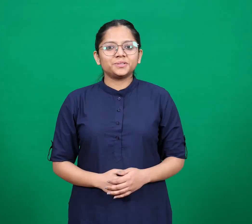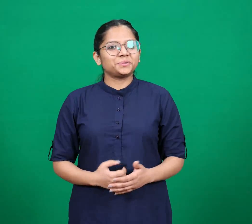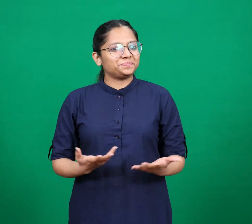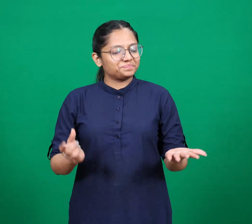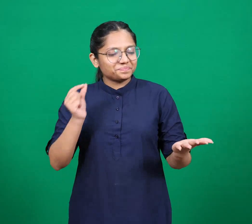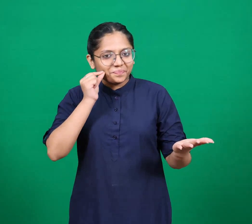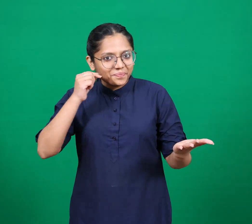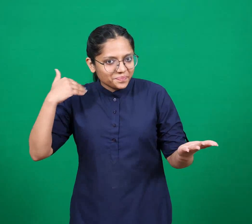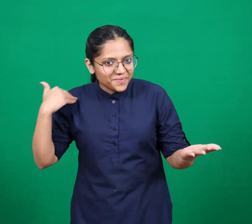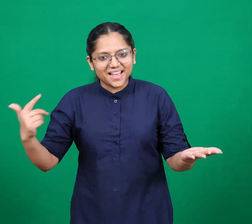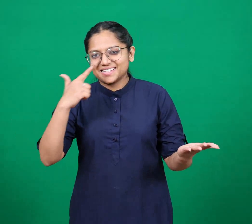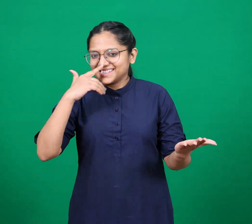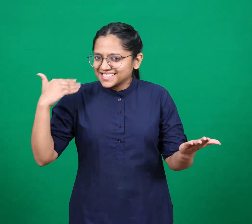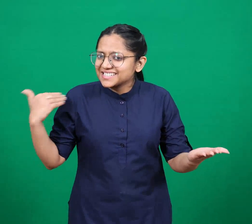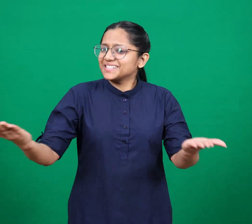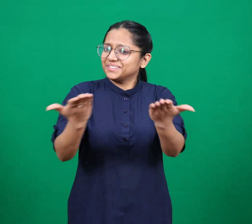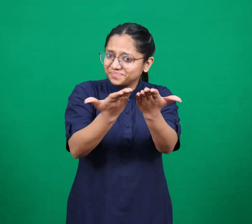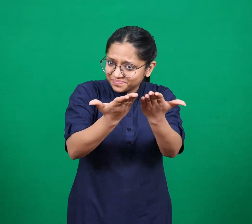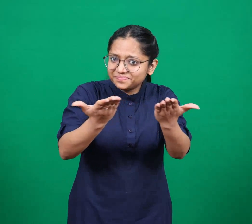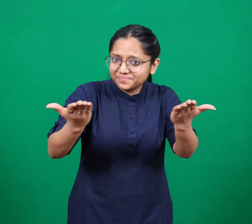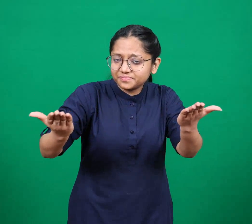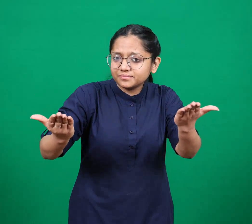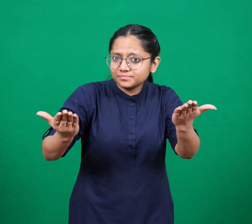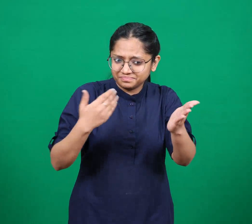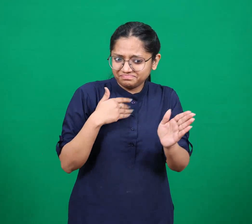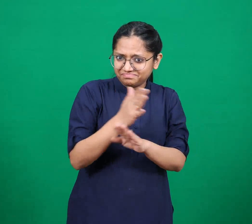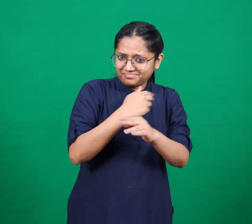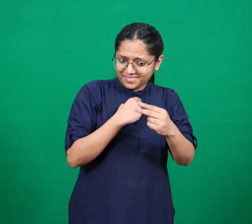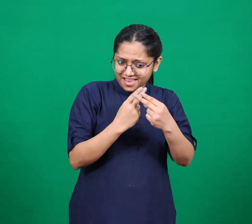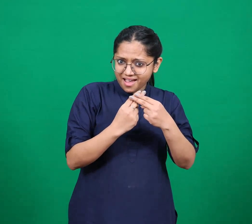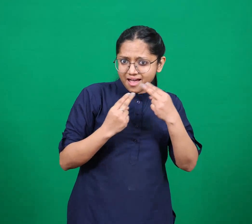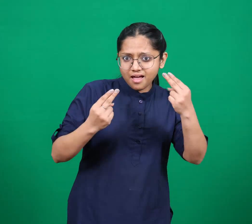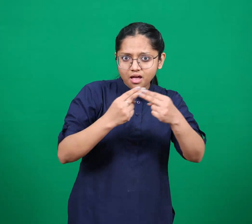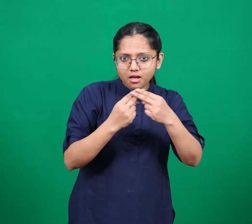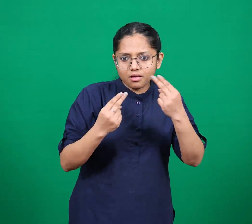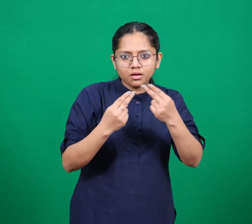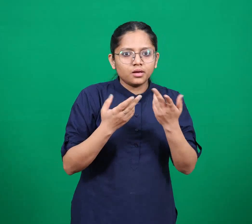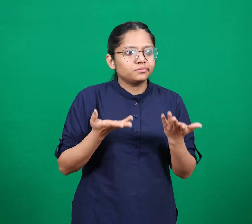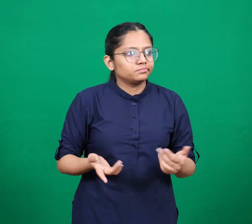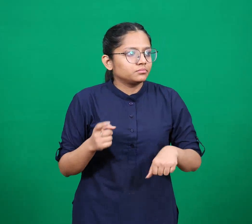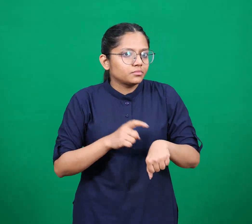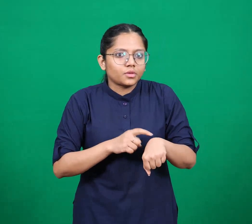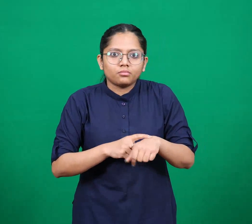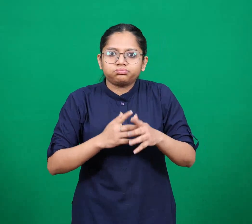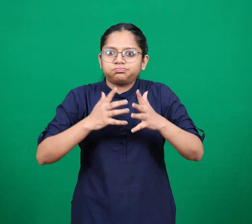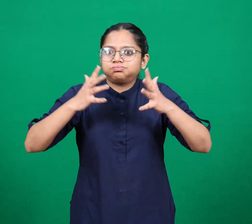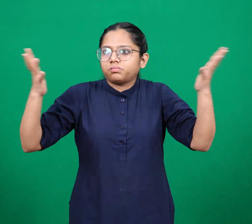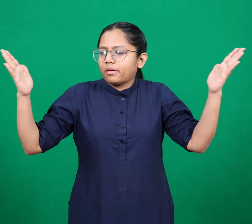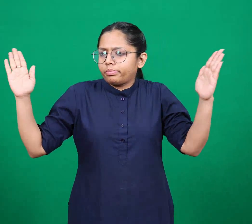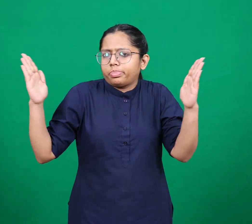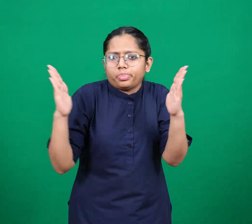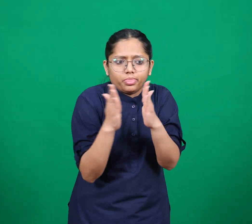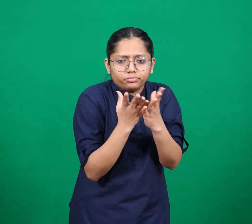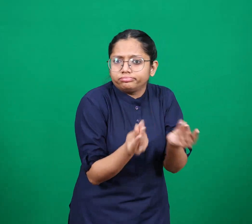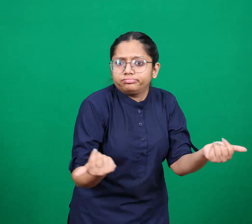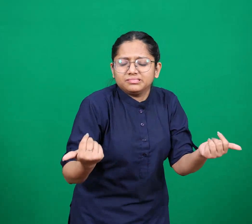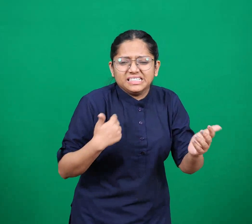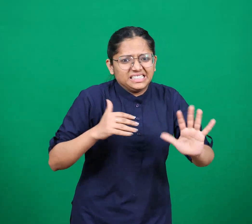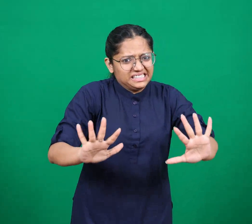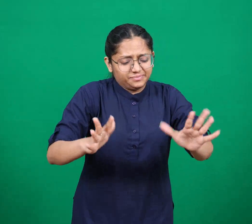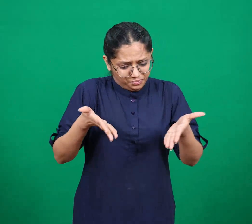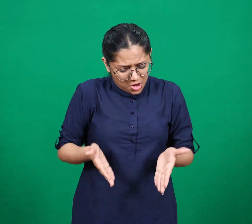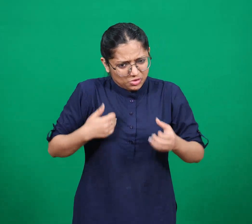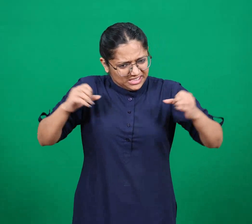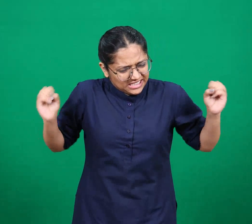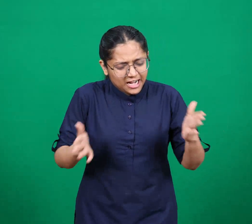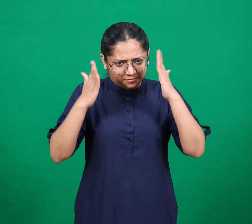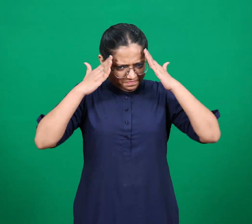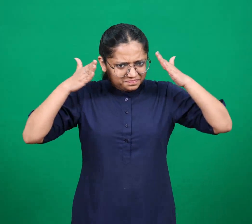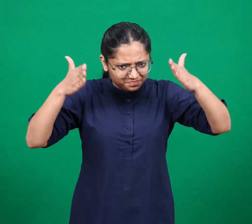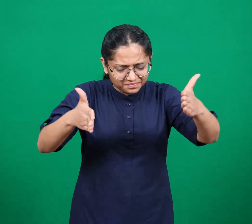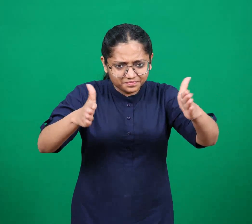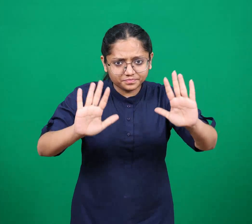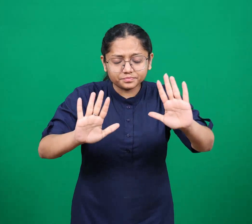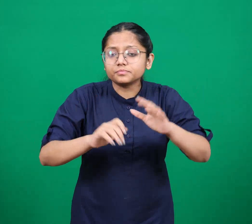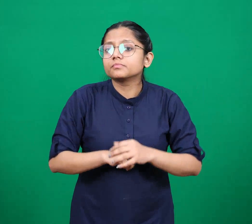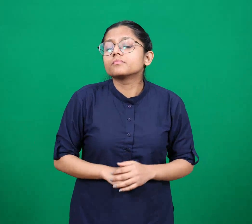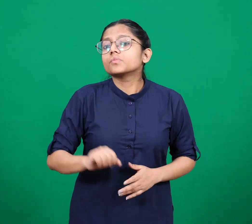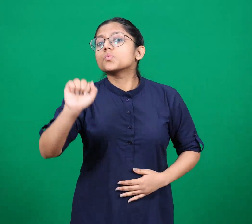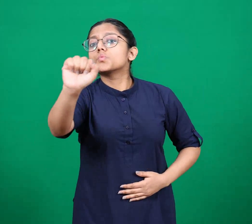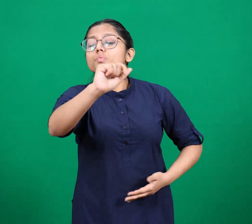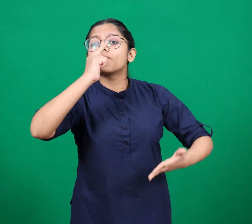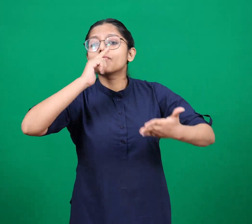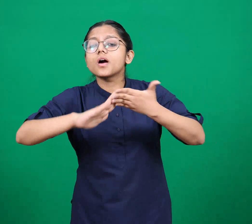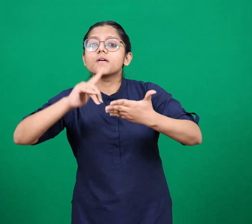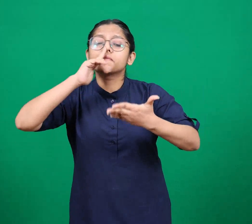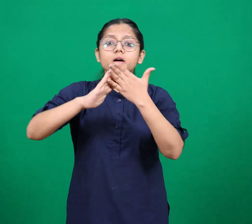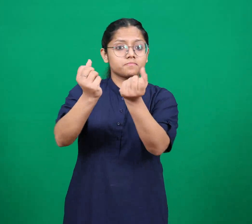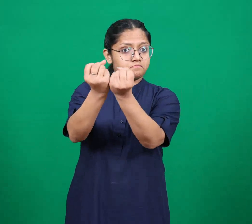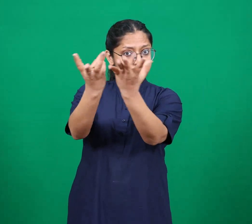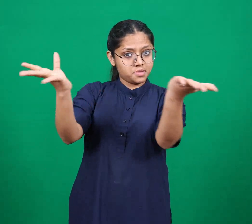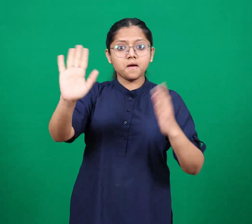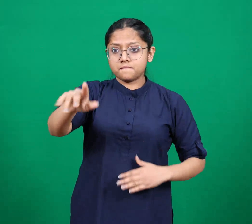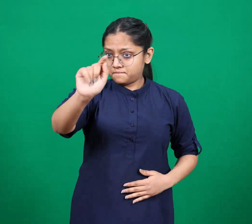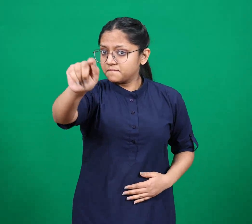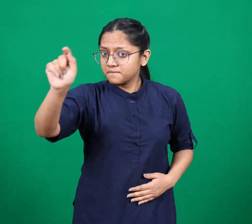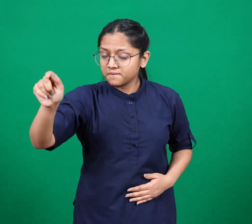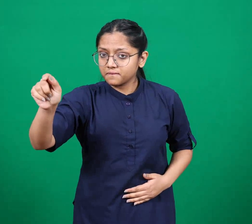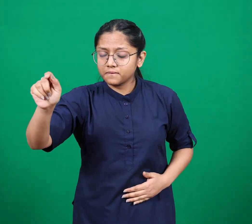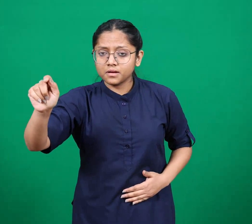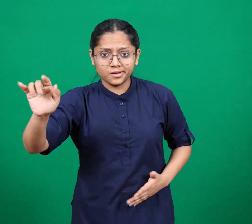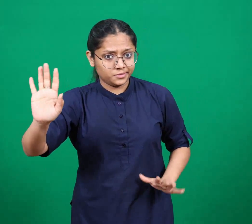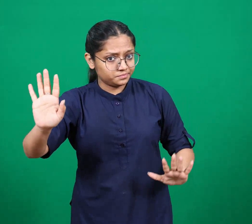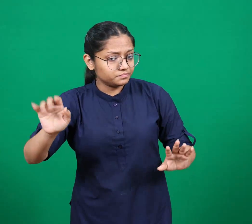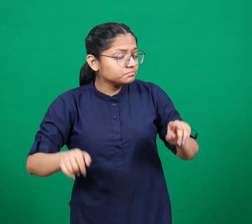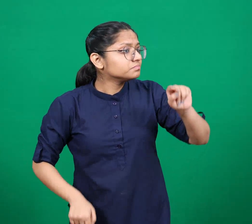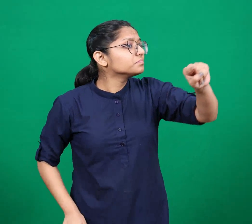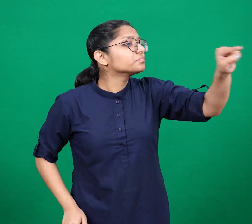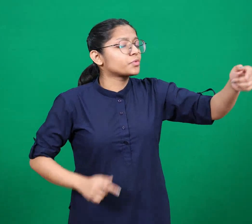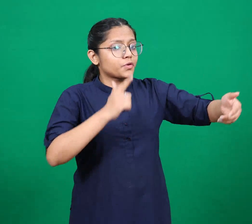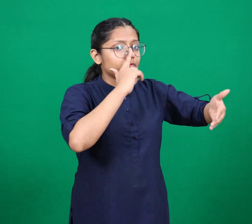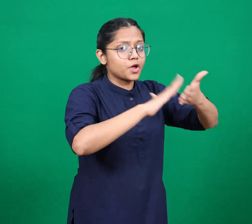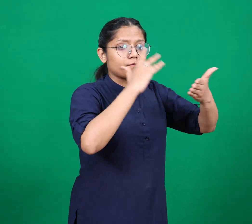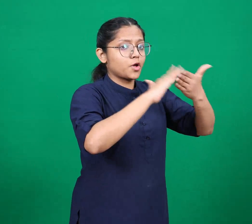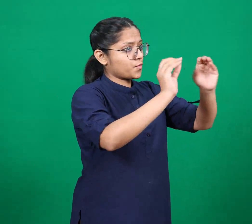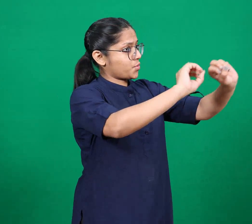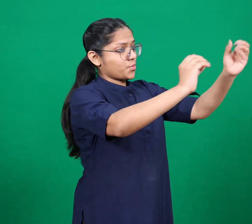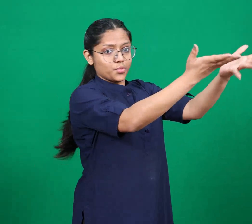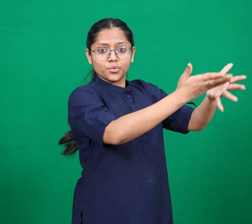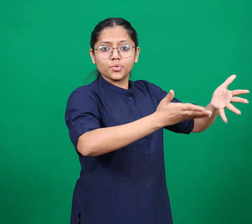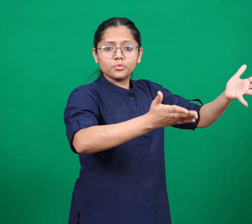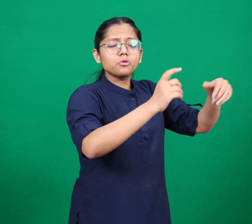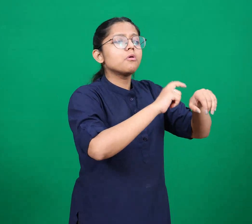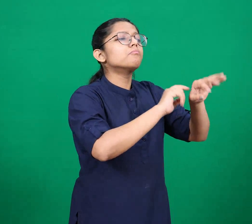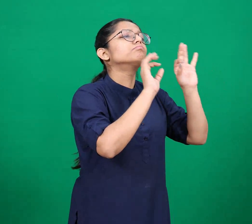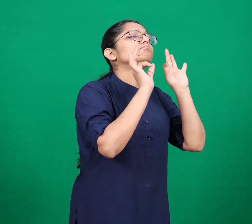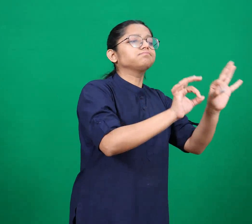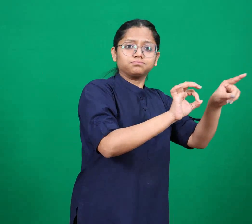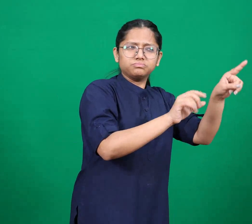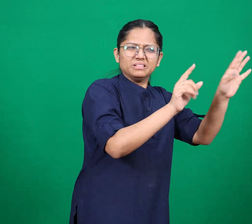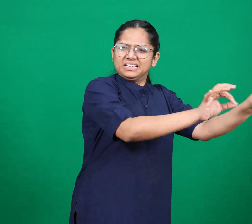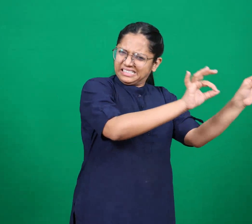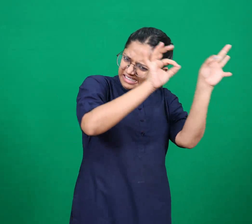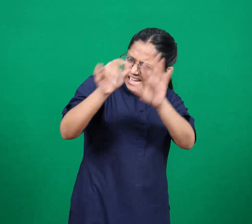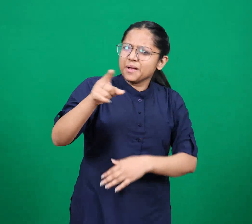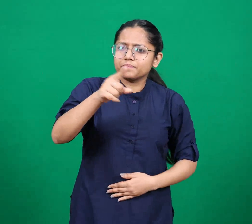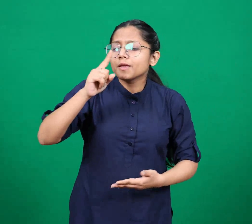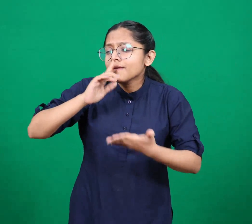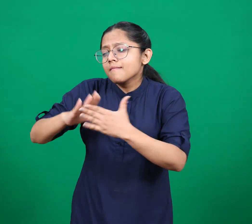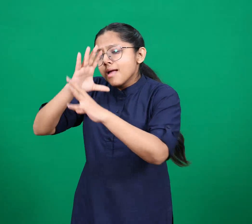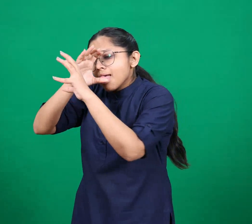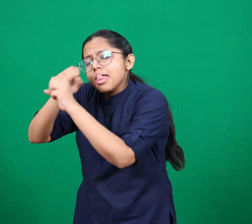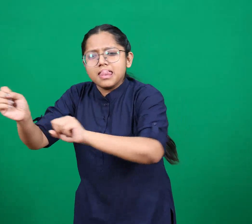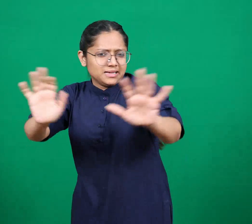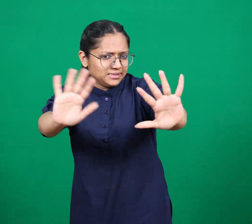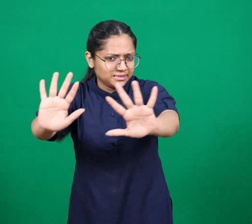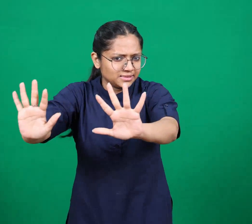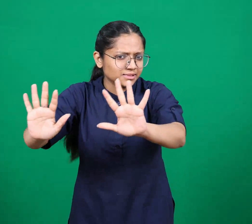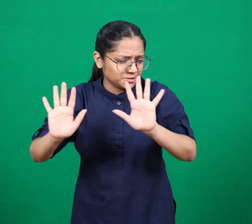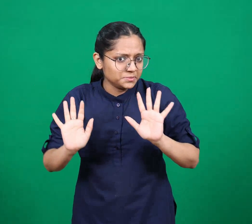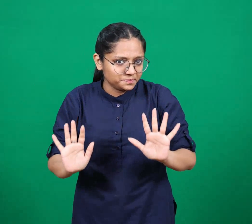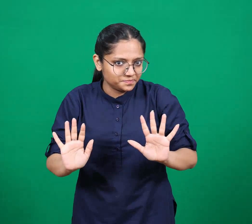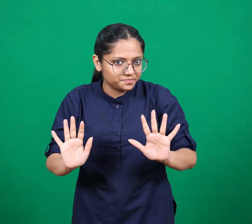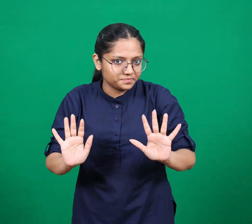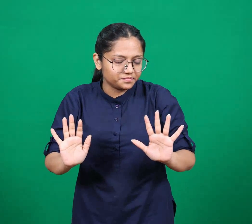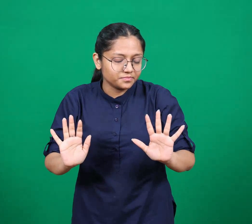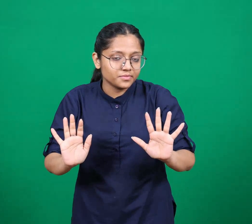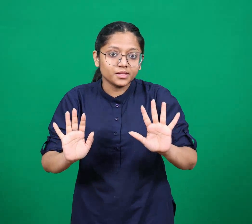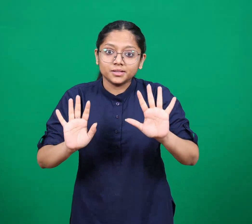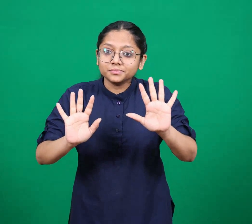What I am saying, brothers, is that the time is short. From now on those who have wives should live as if they had none;